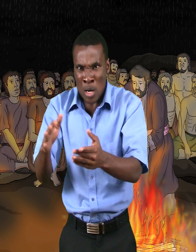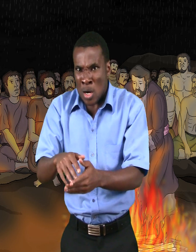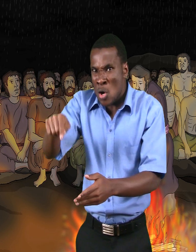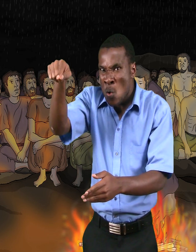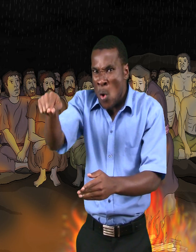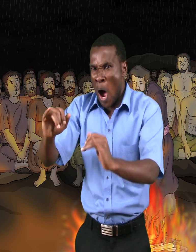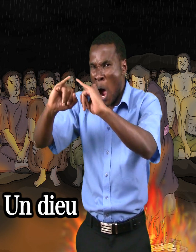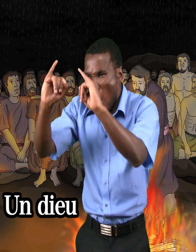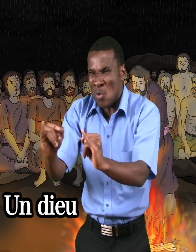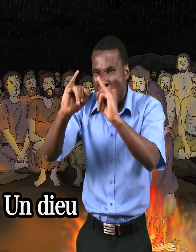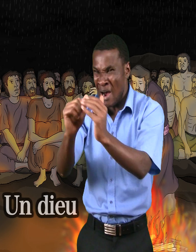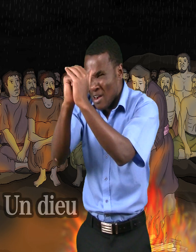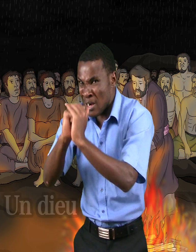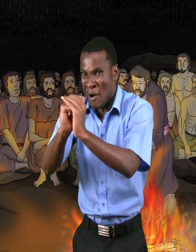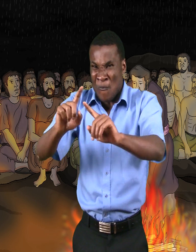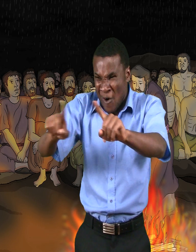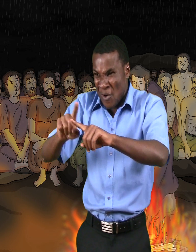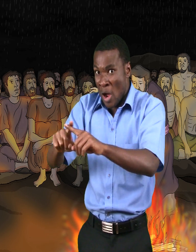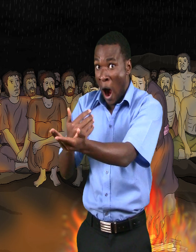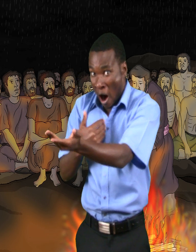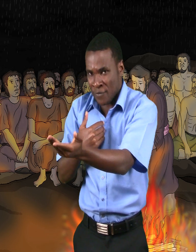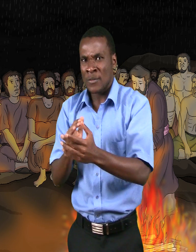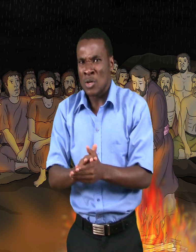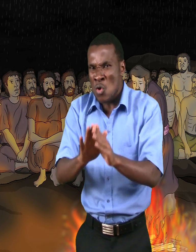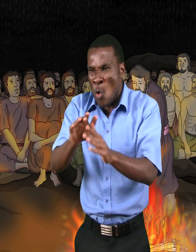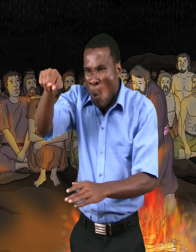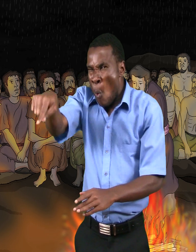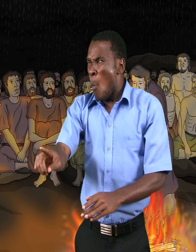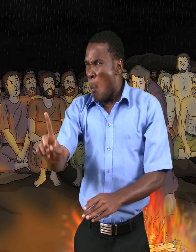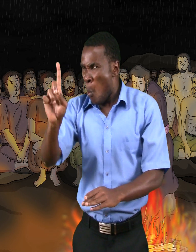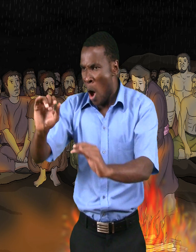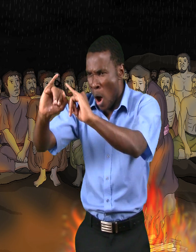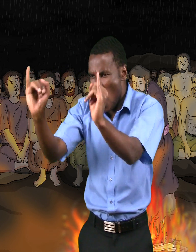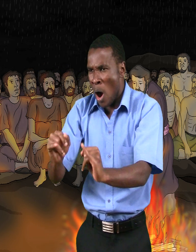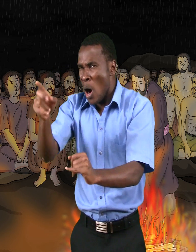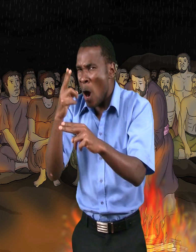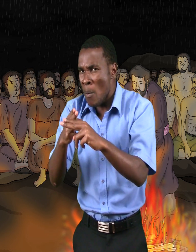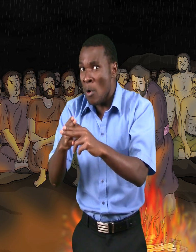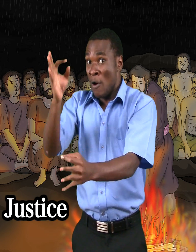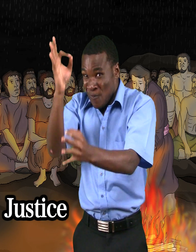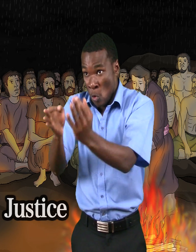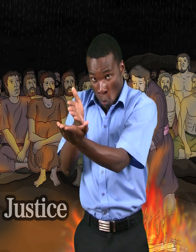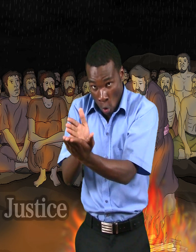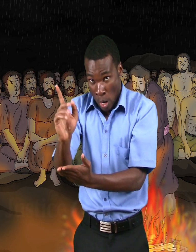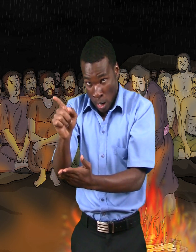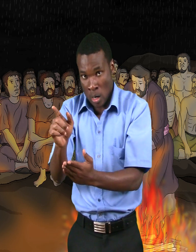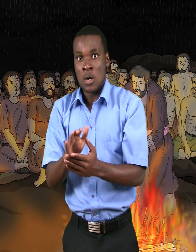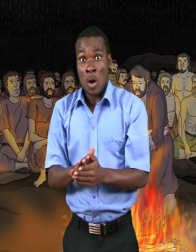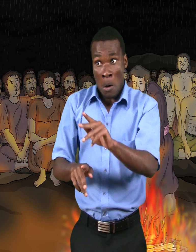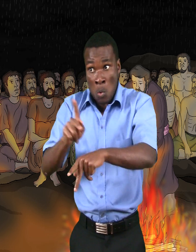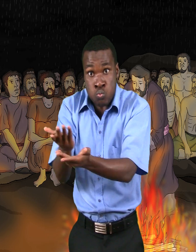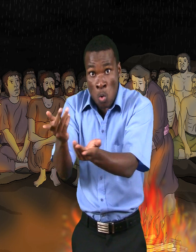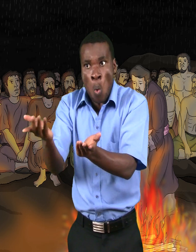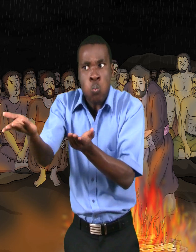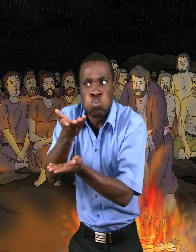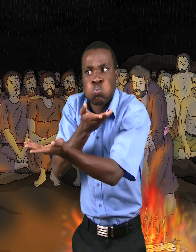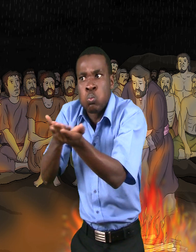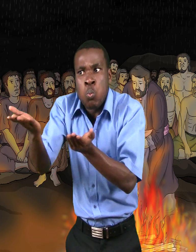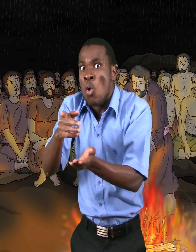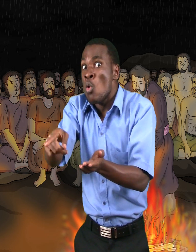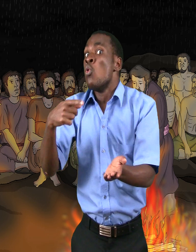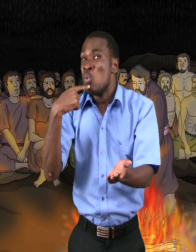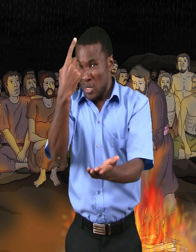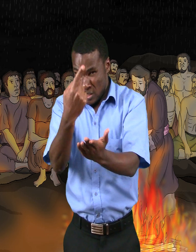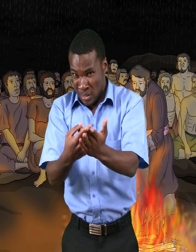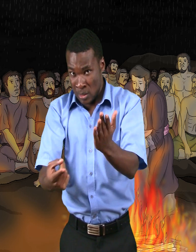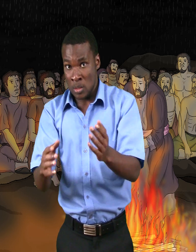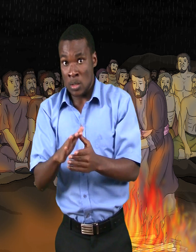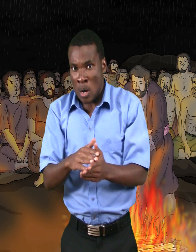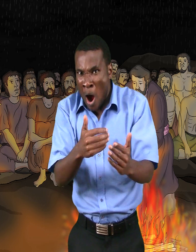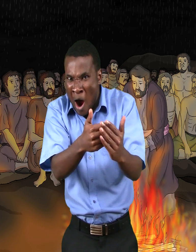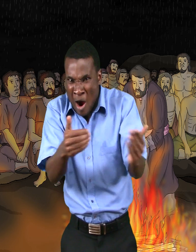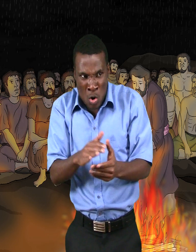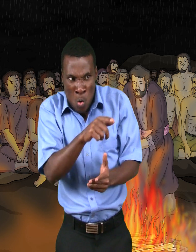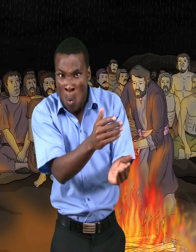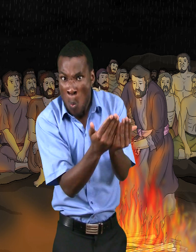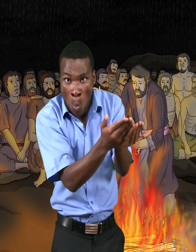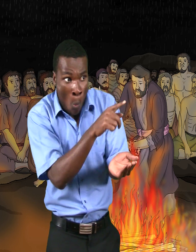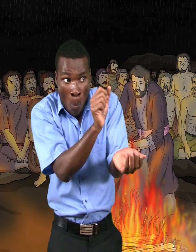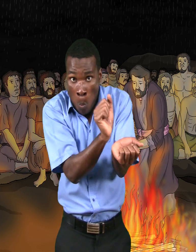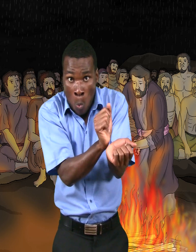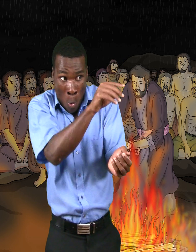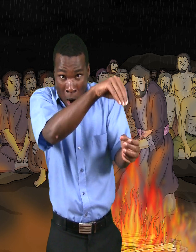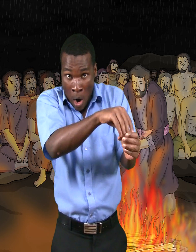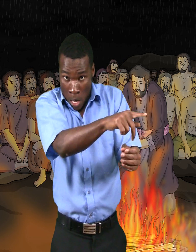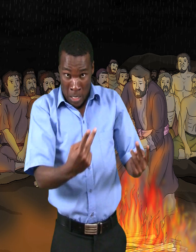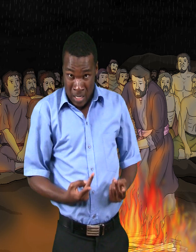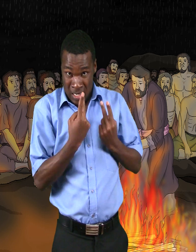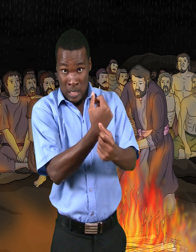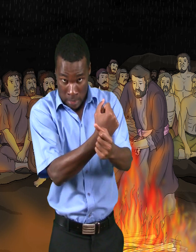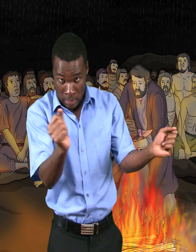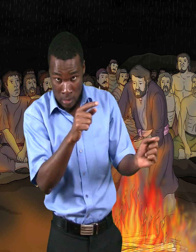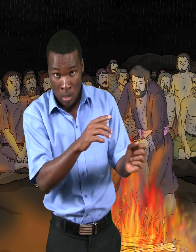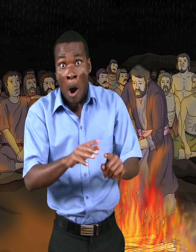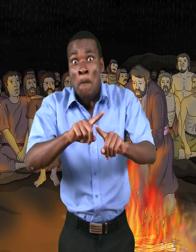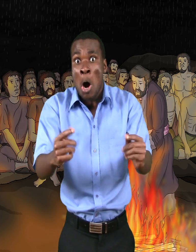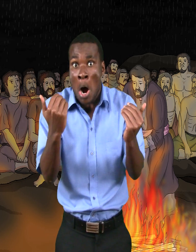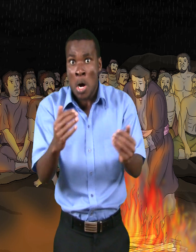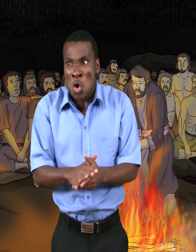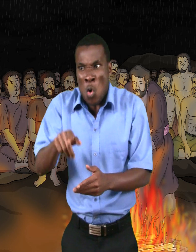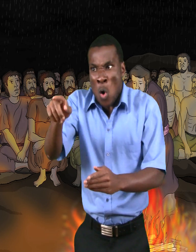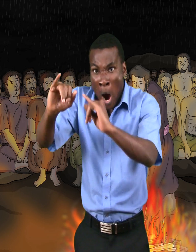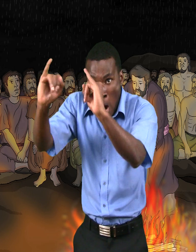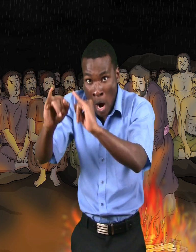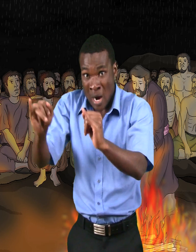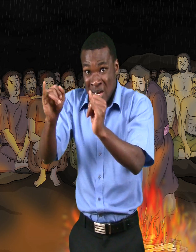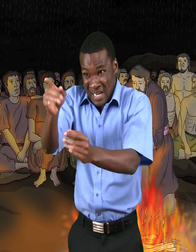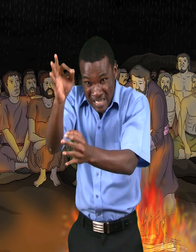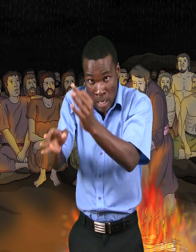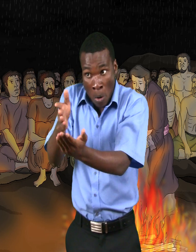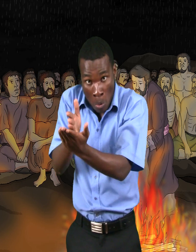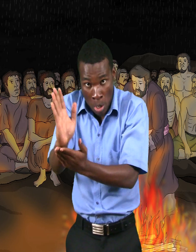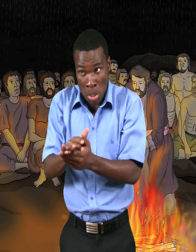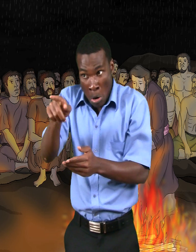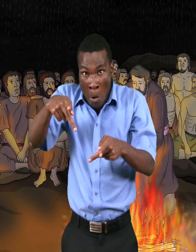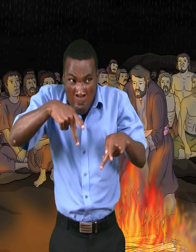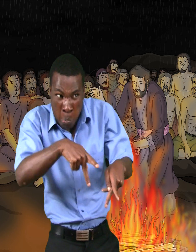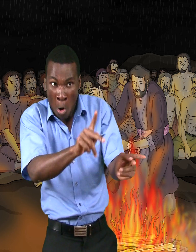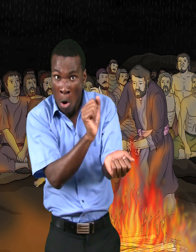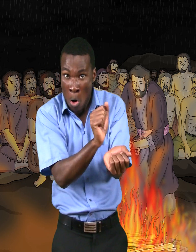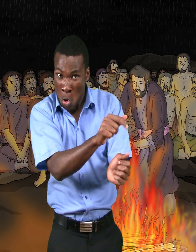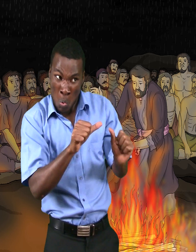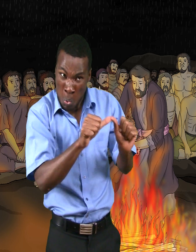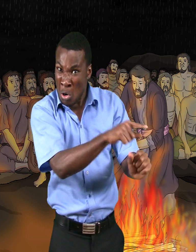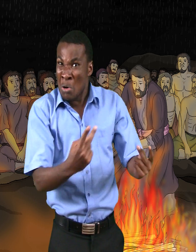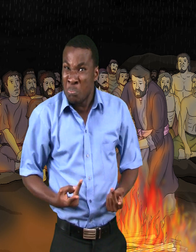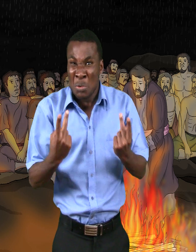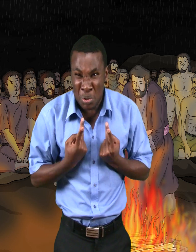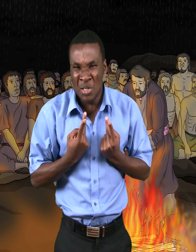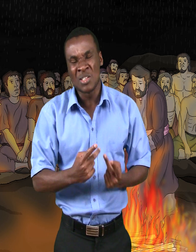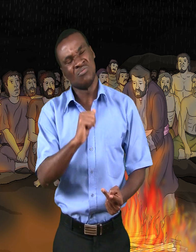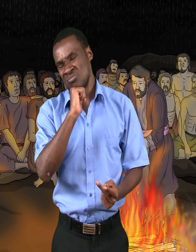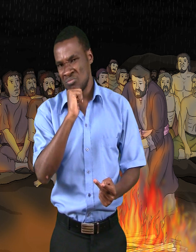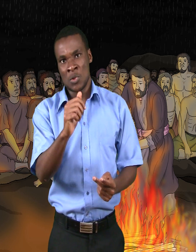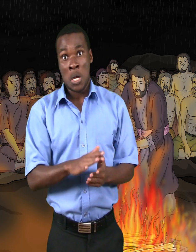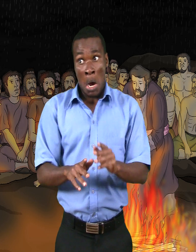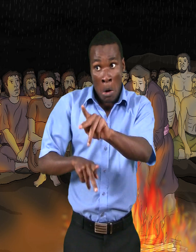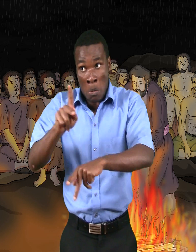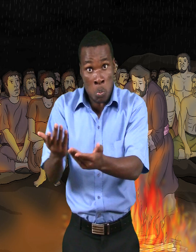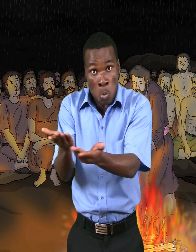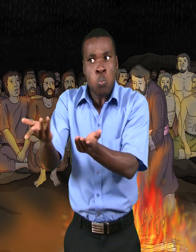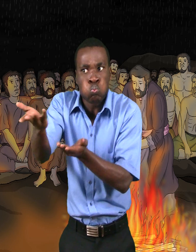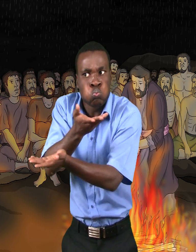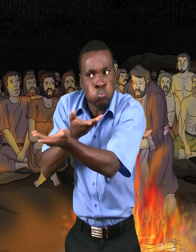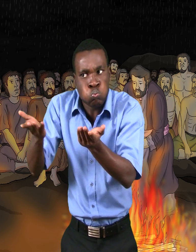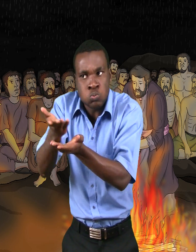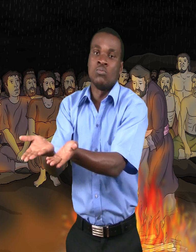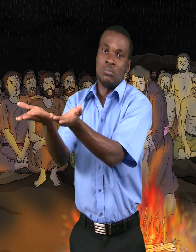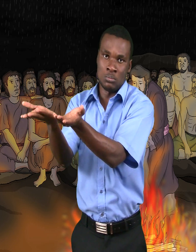Although he was saved from the sea, Justice has not allowed him to live.”